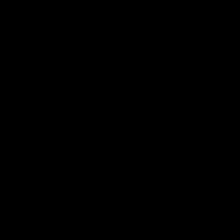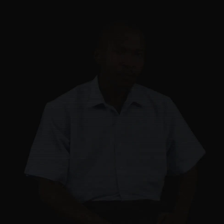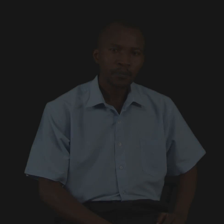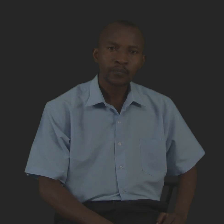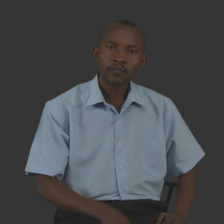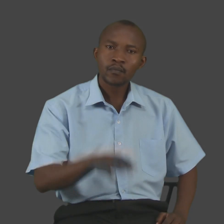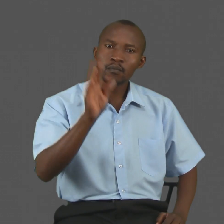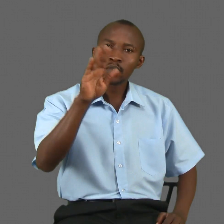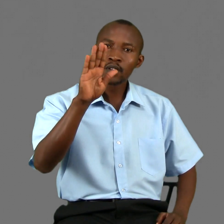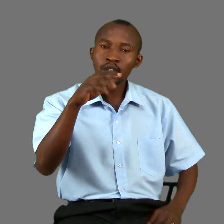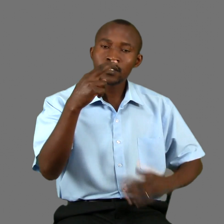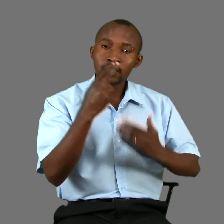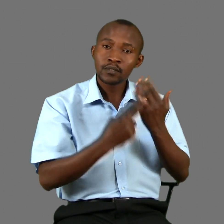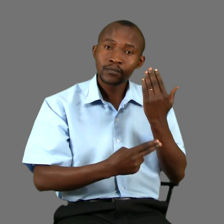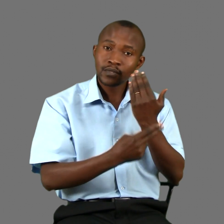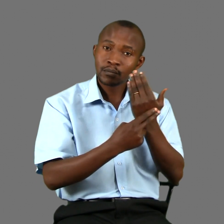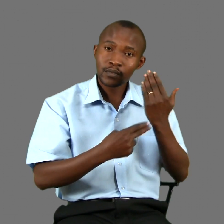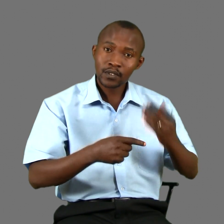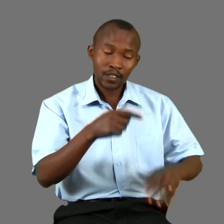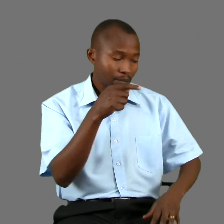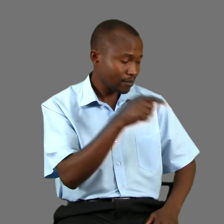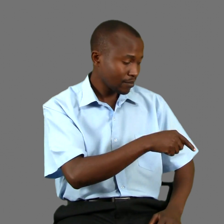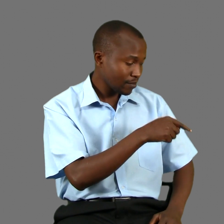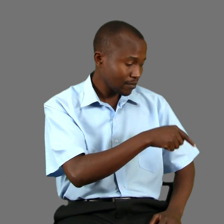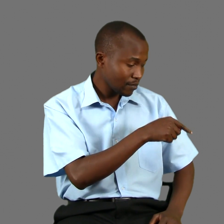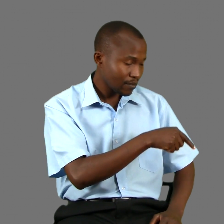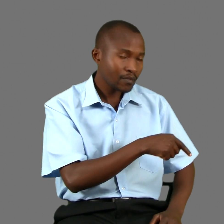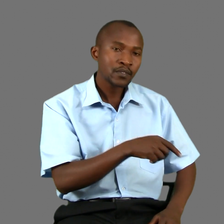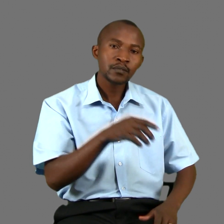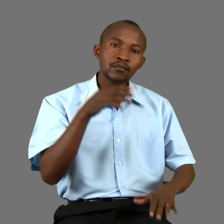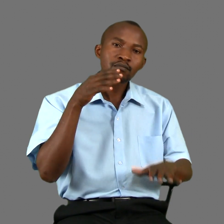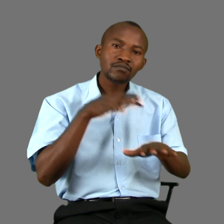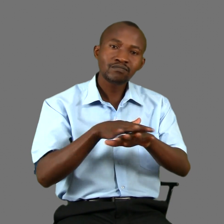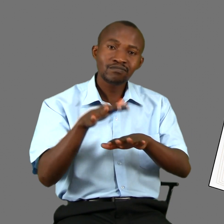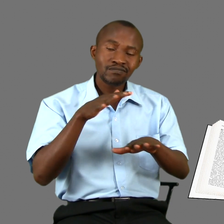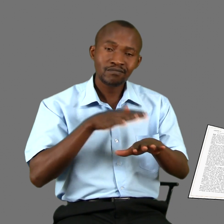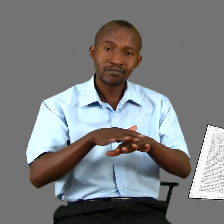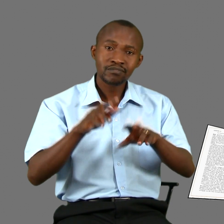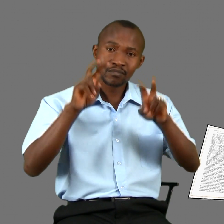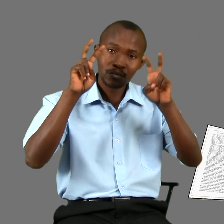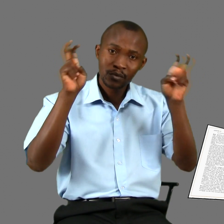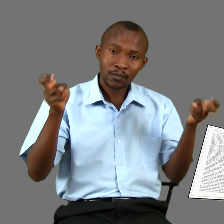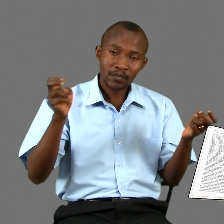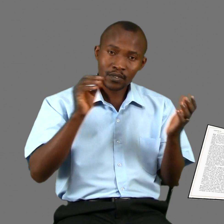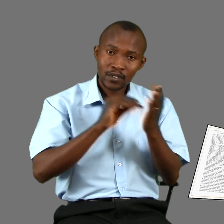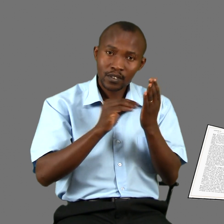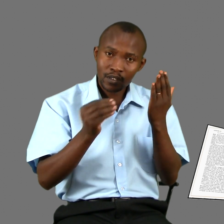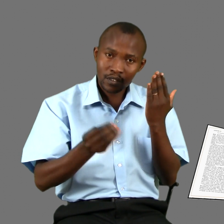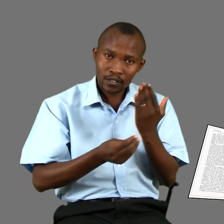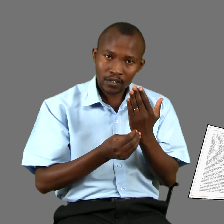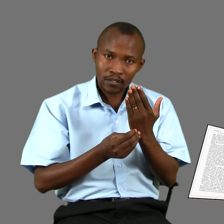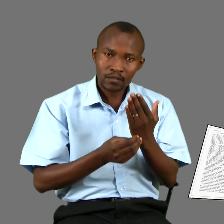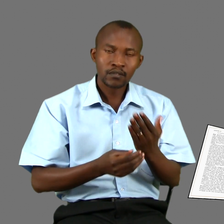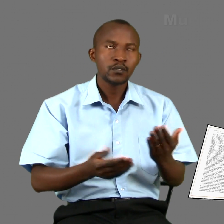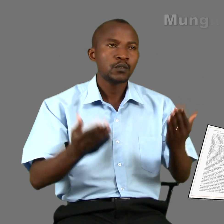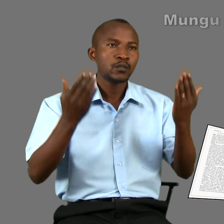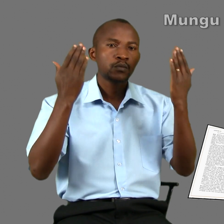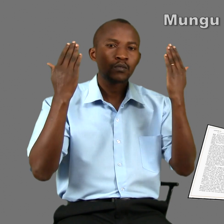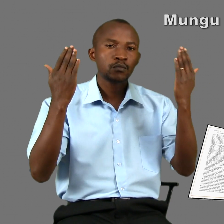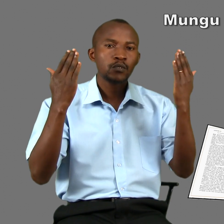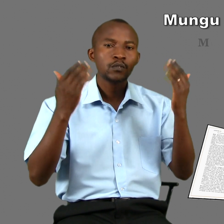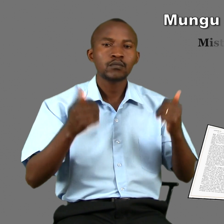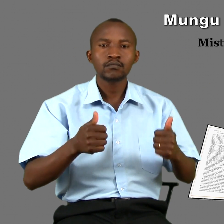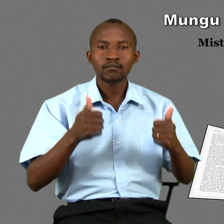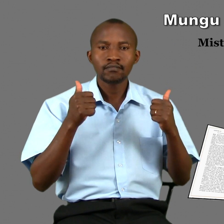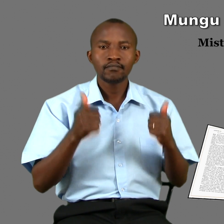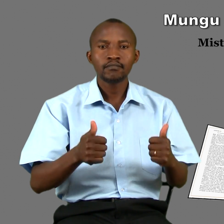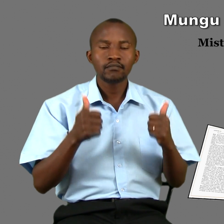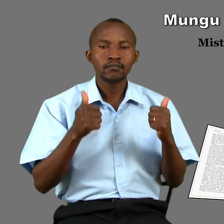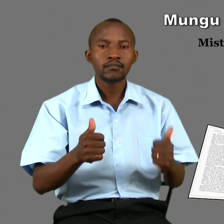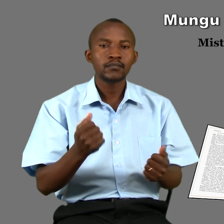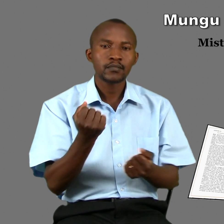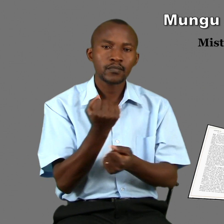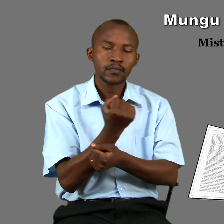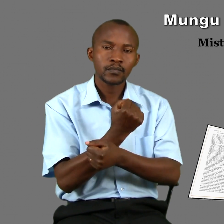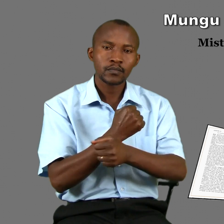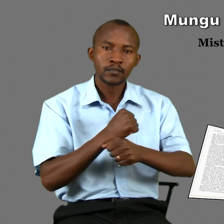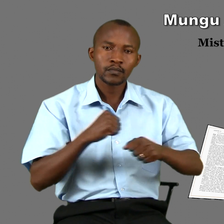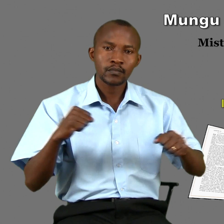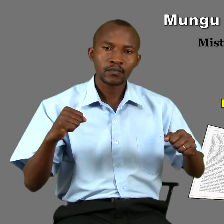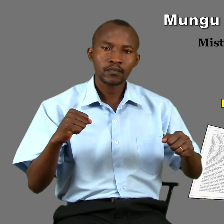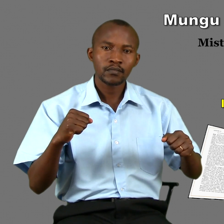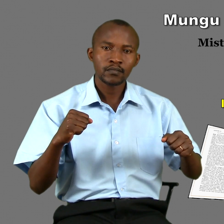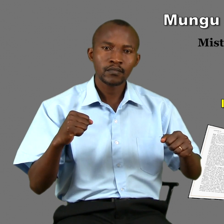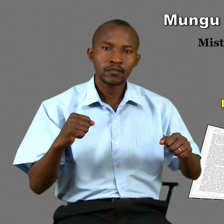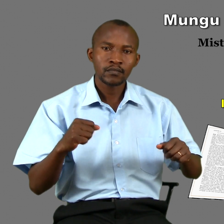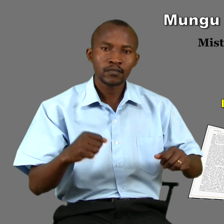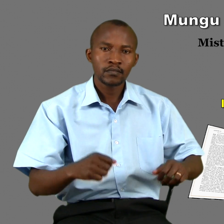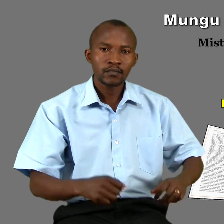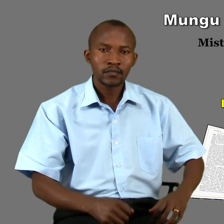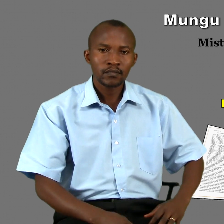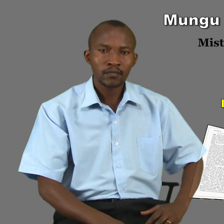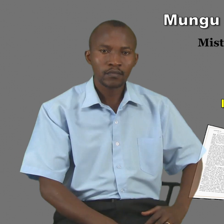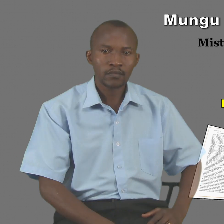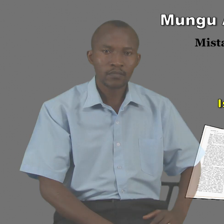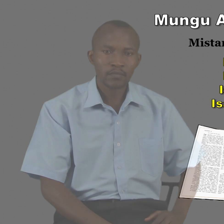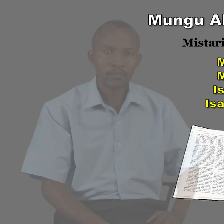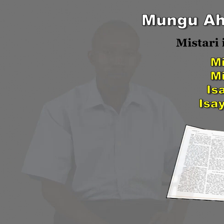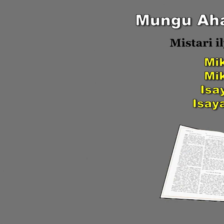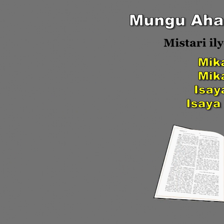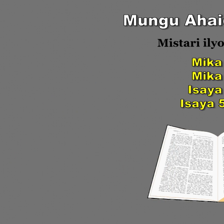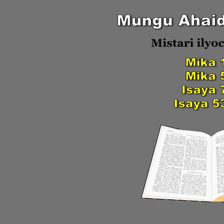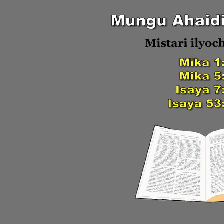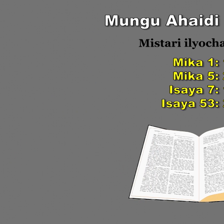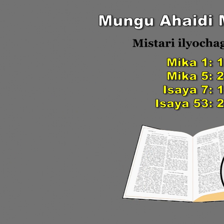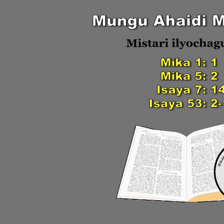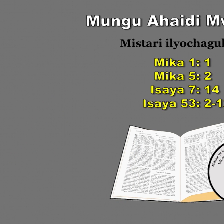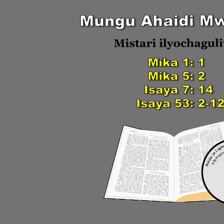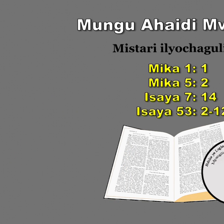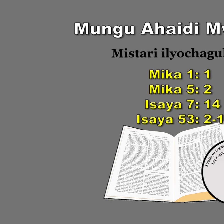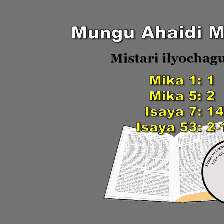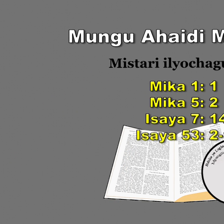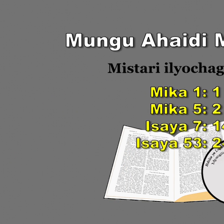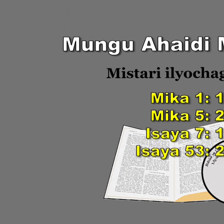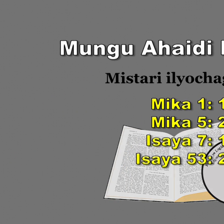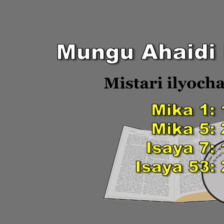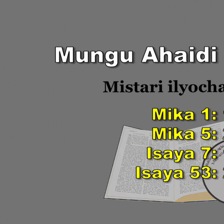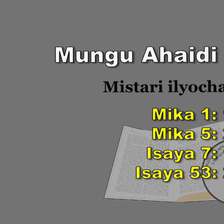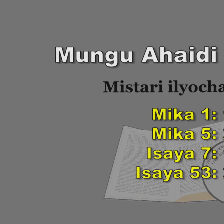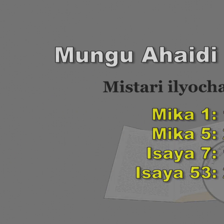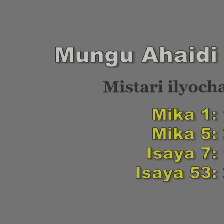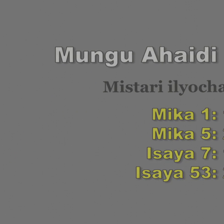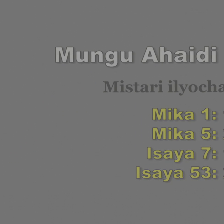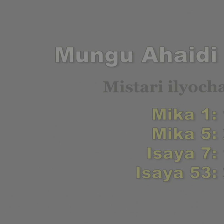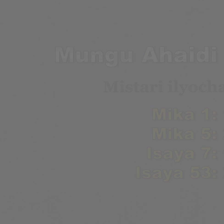God promises a saviour